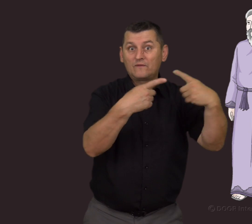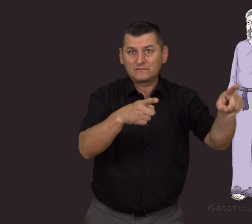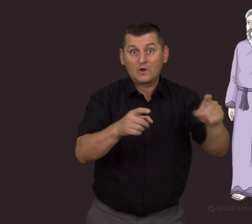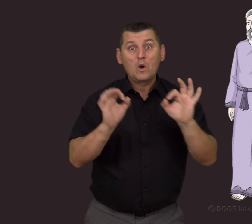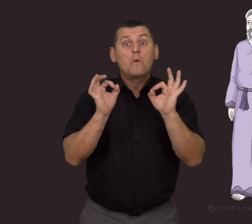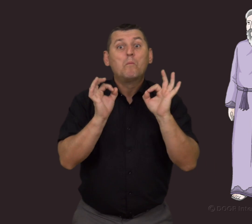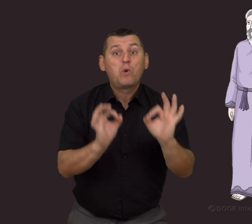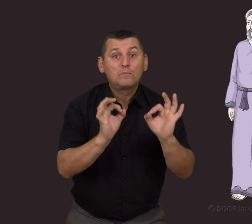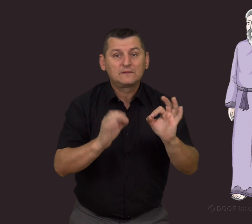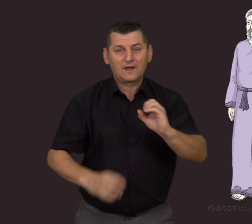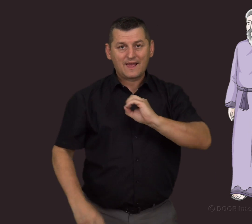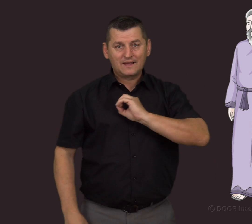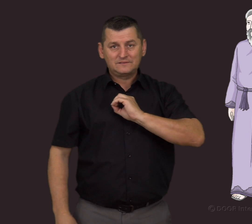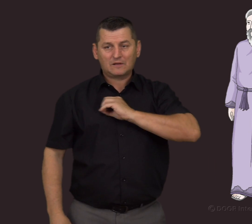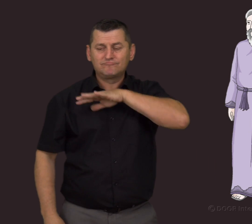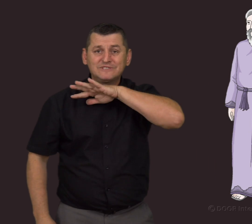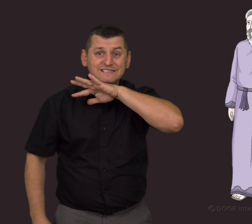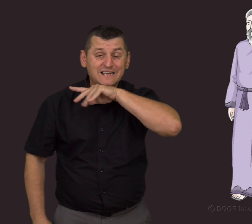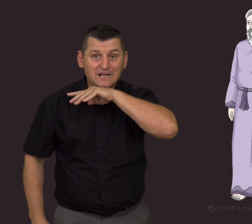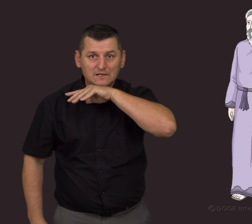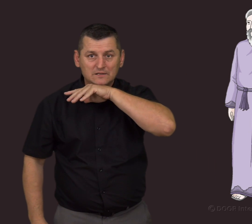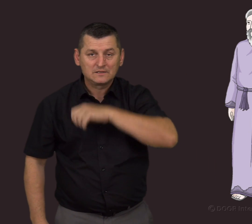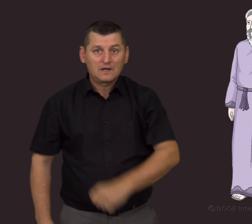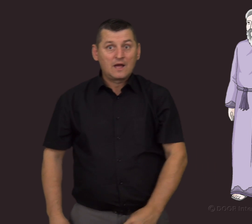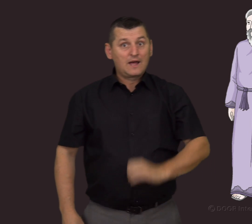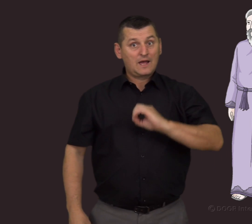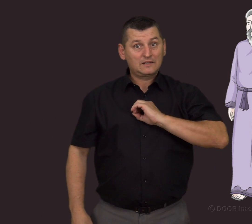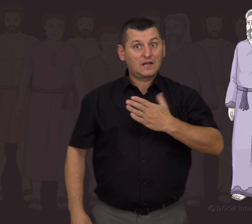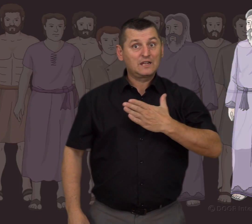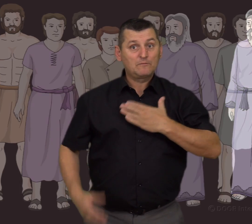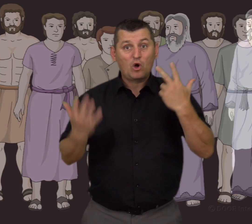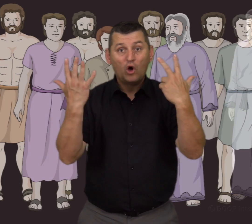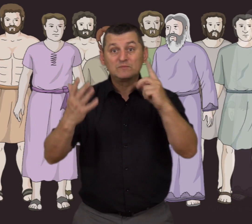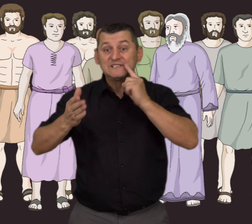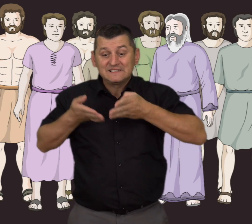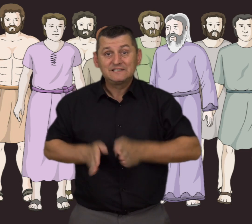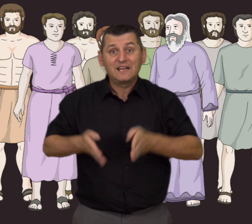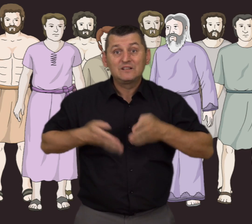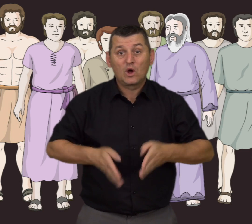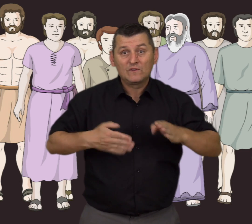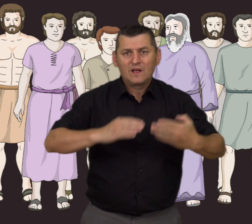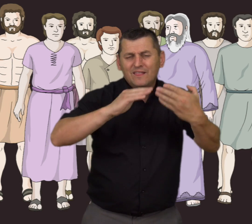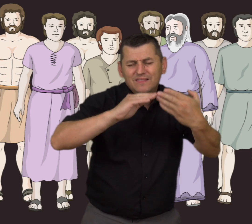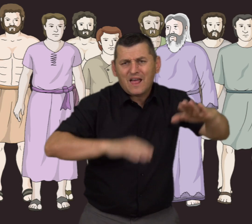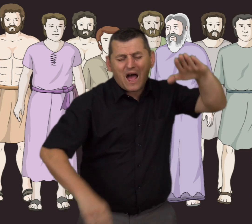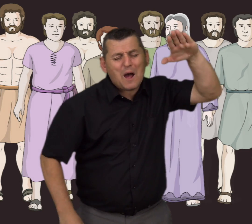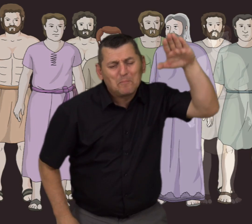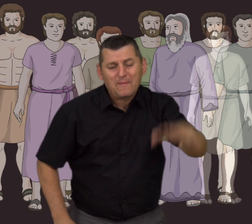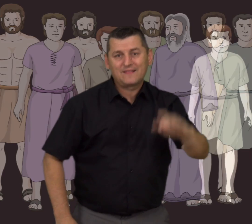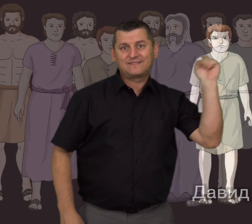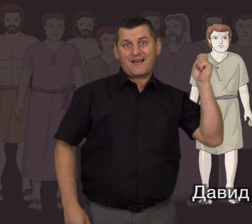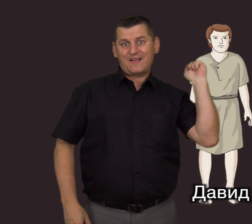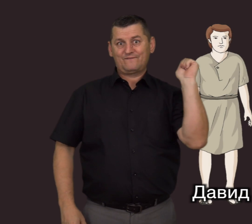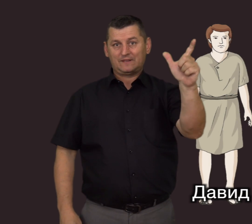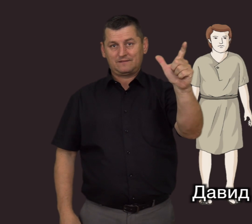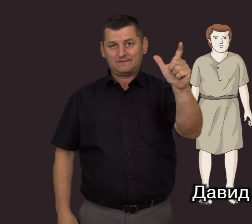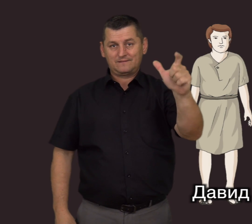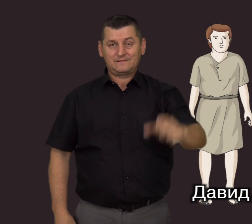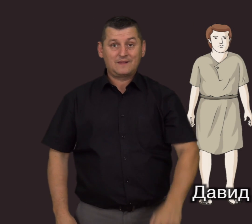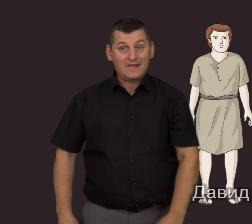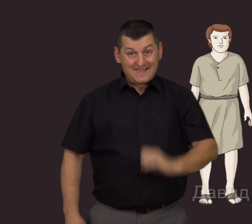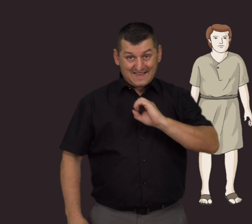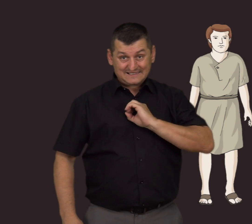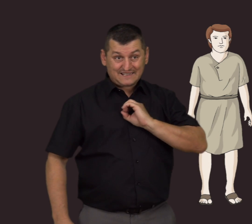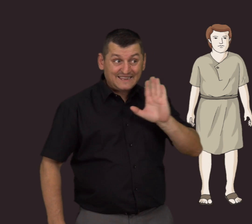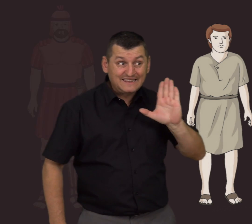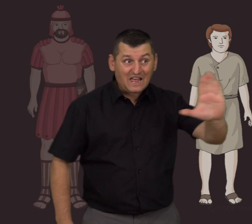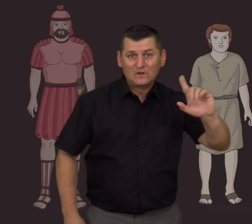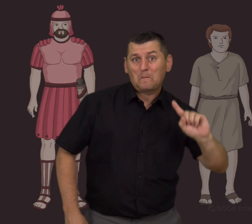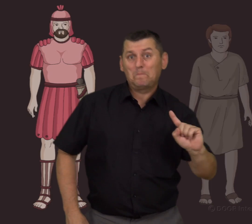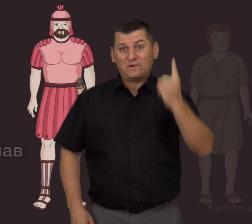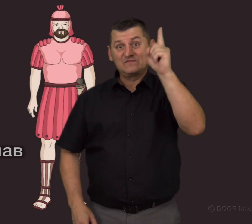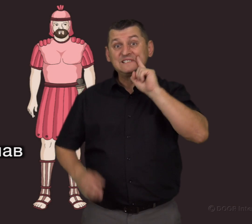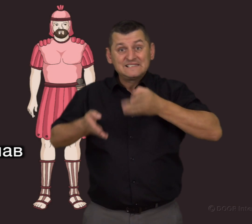And Jesse was old and well along in years.